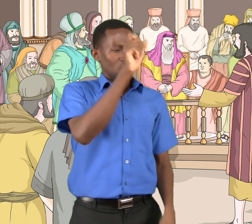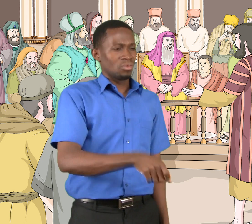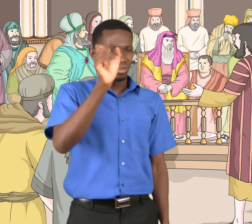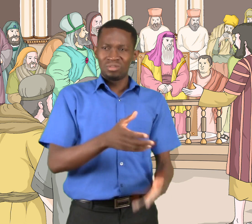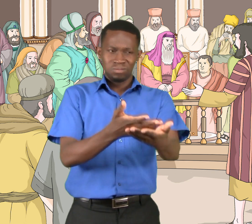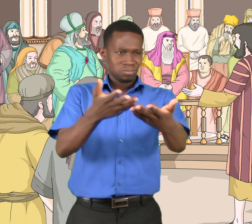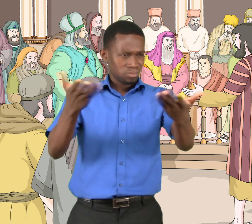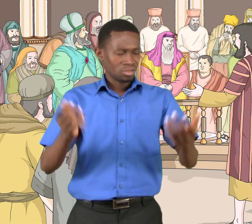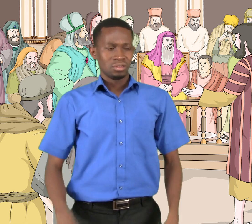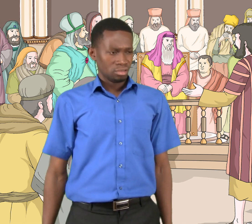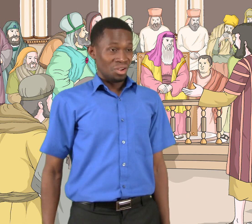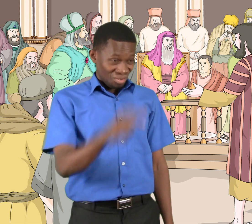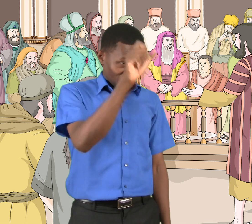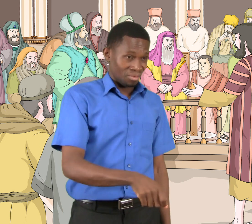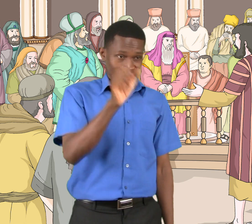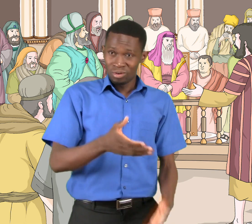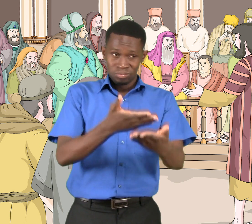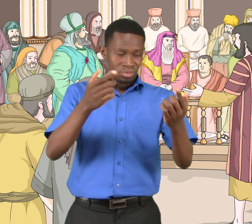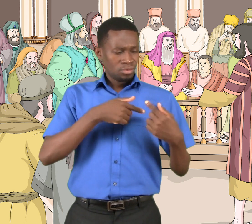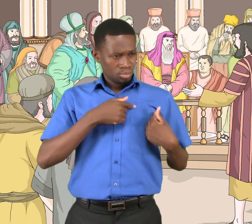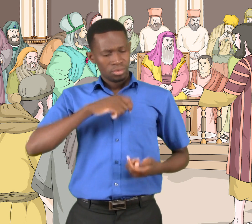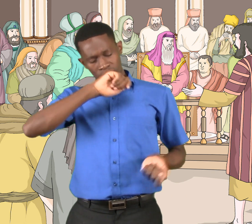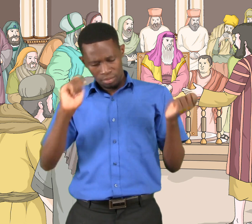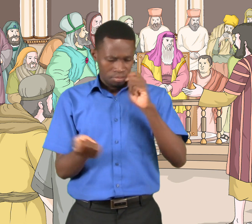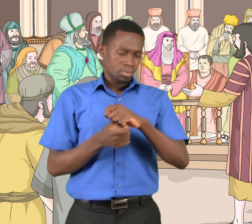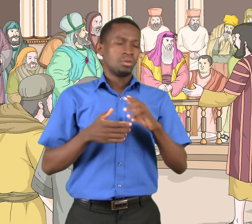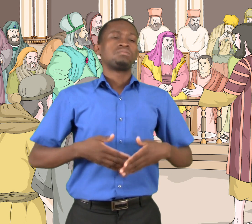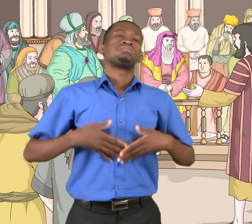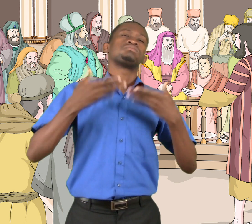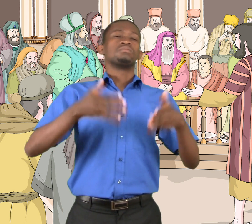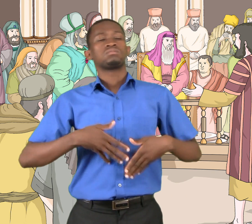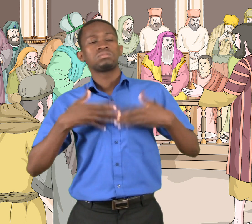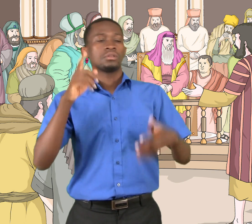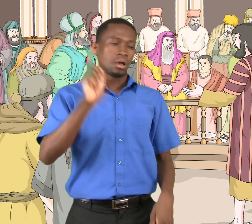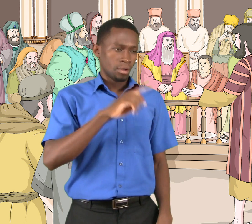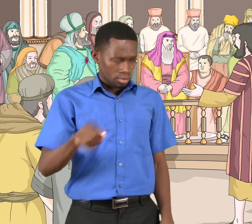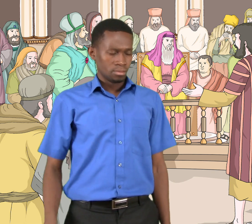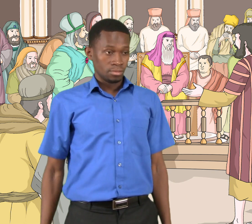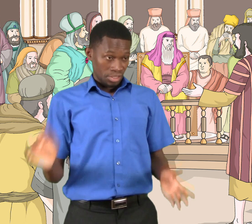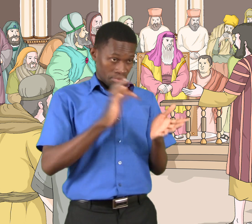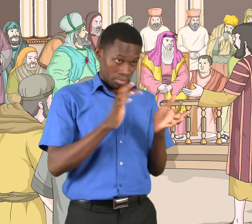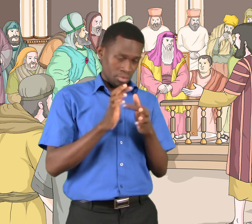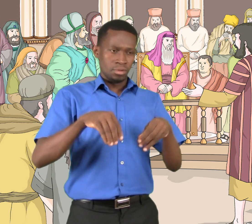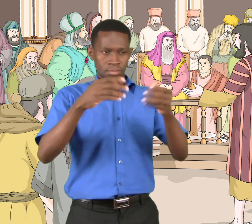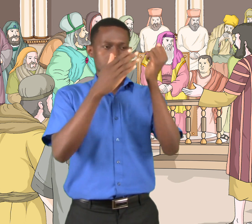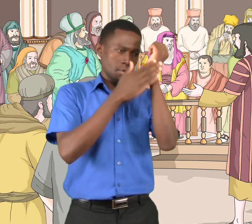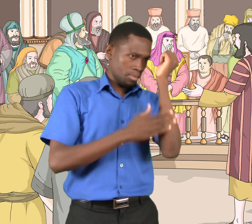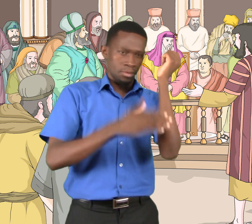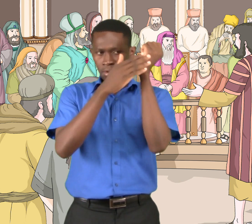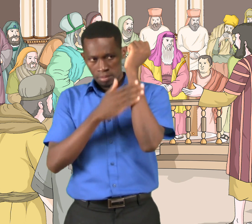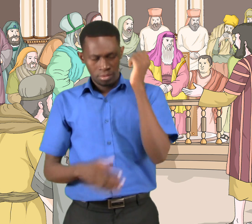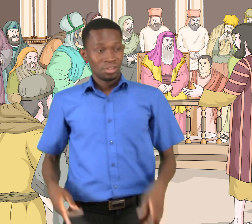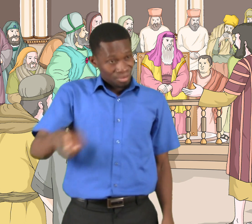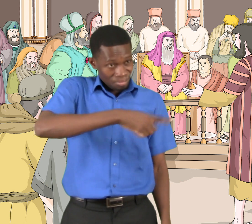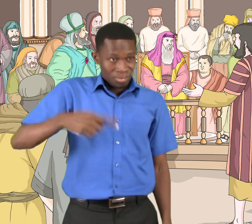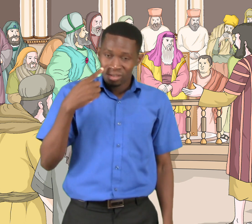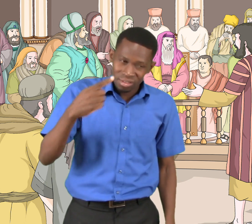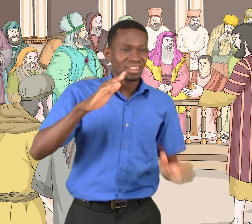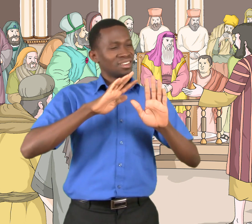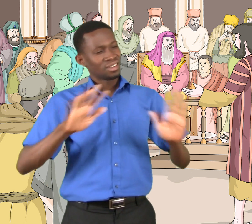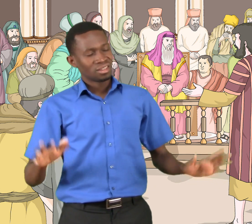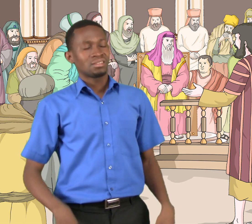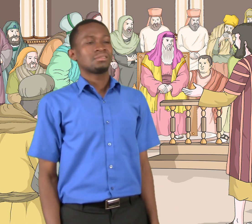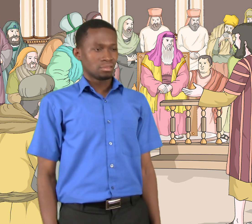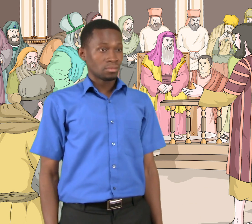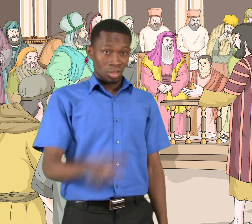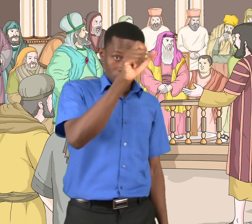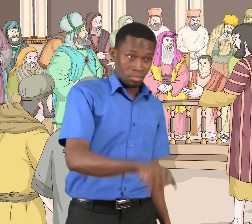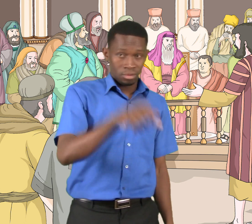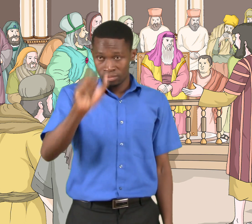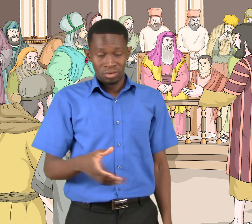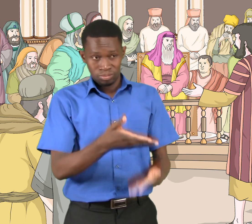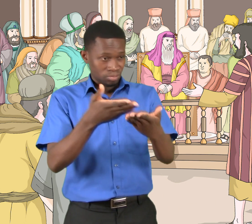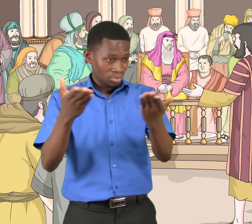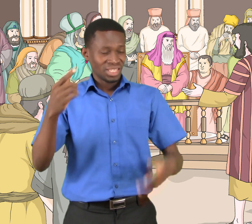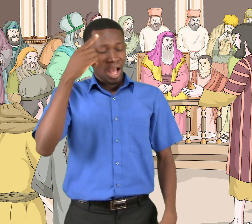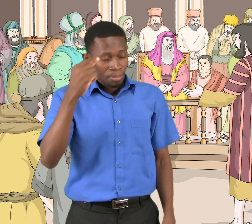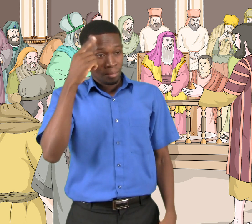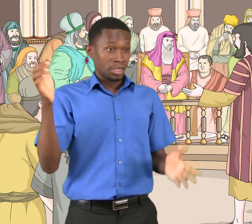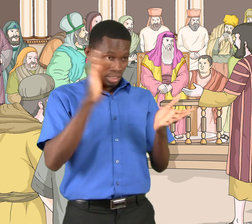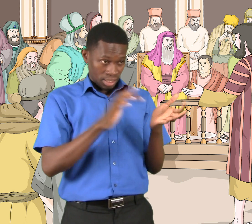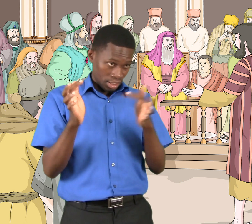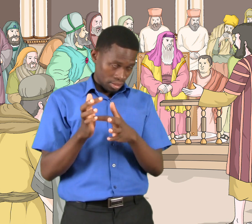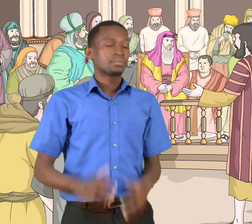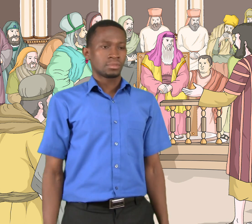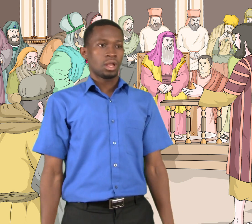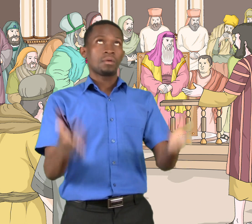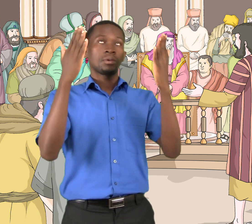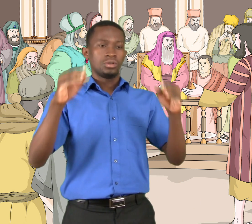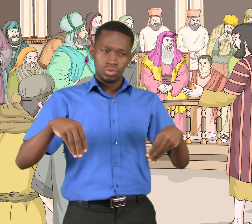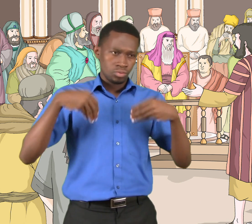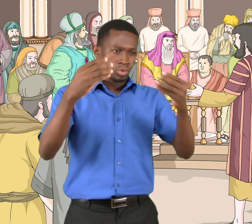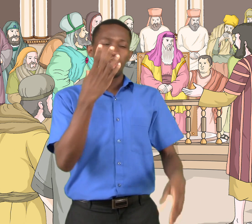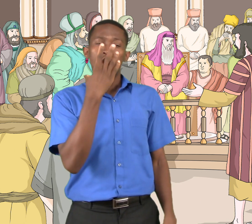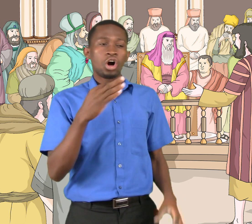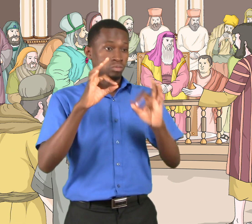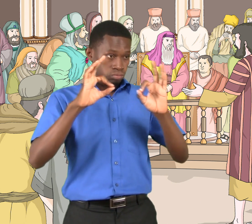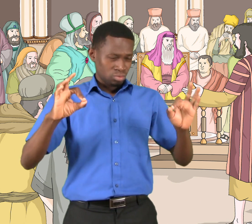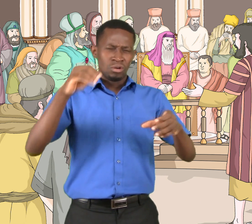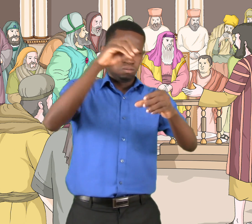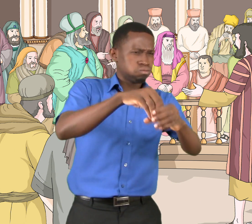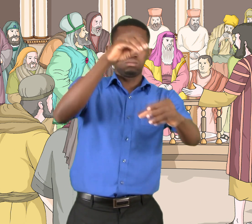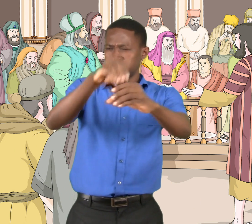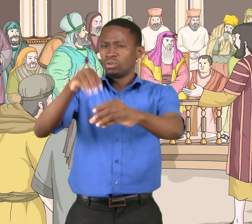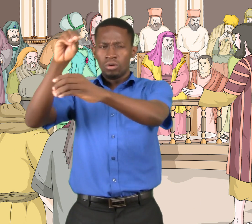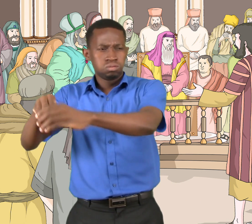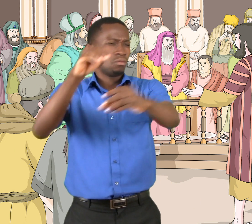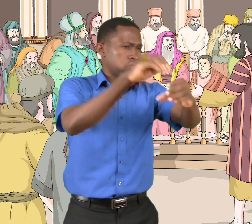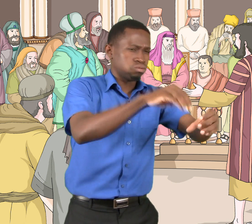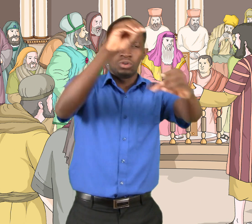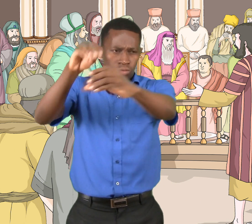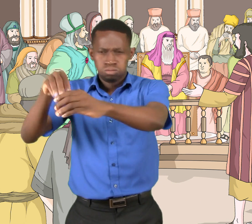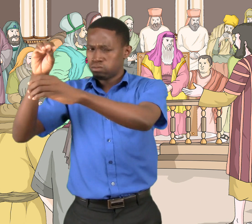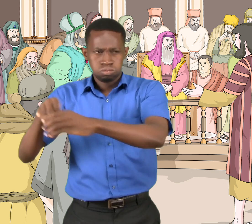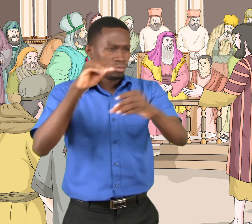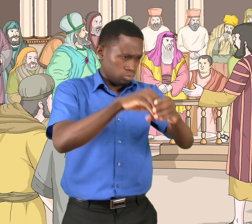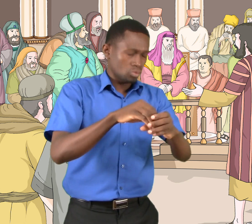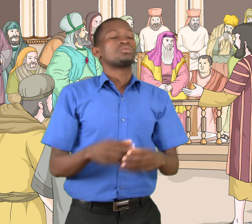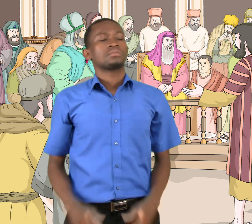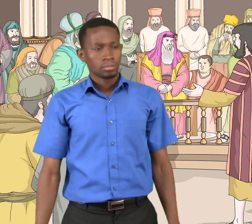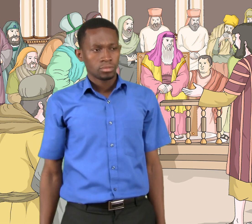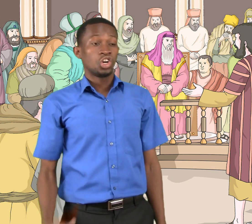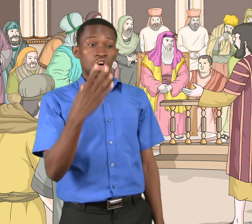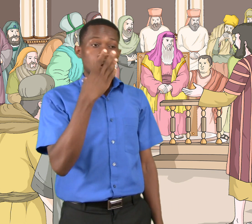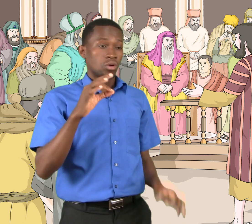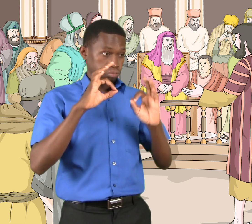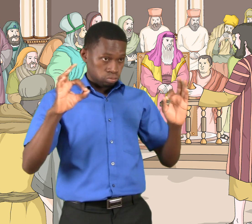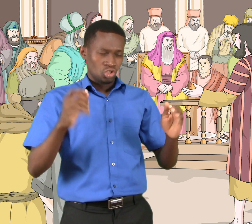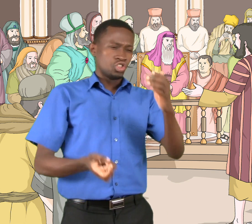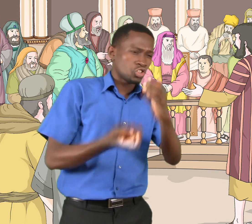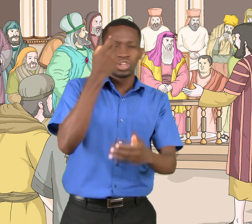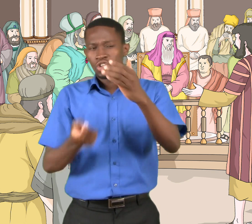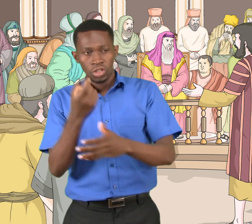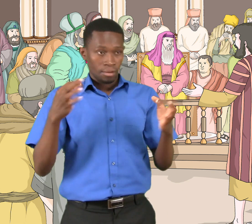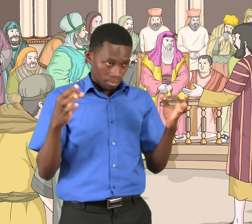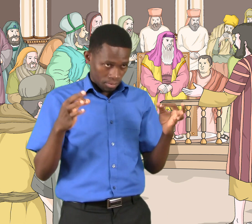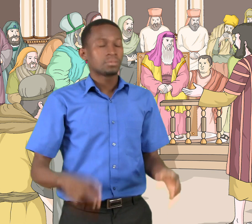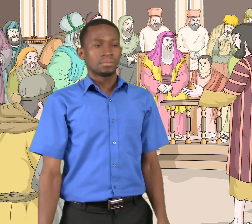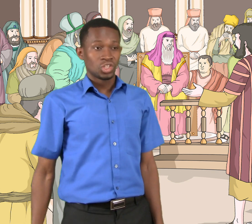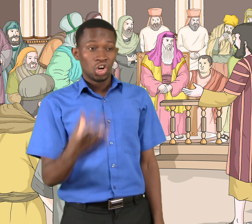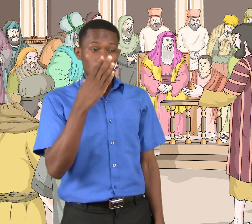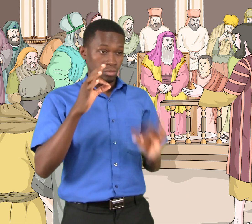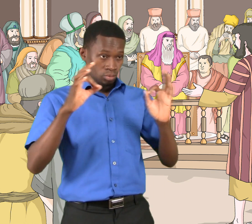We are witnesses of these things, and so is the Holy Spirit, whom God has given to those who obey Him.”